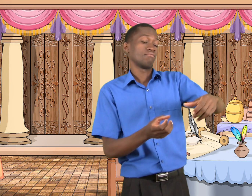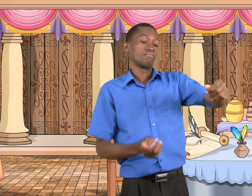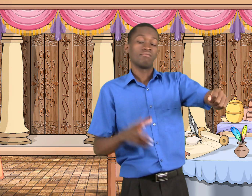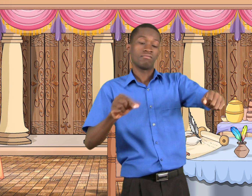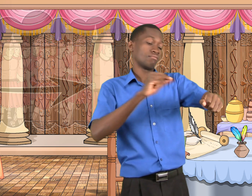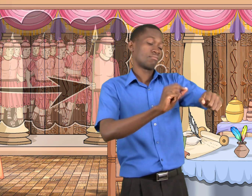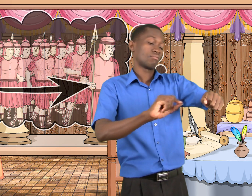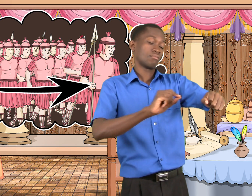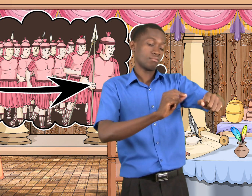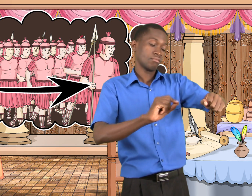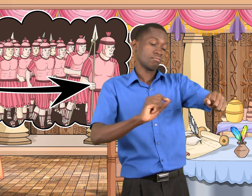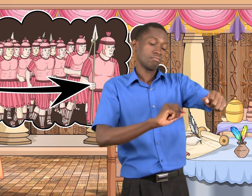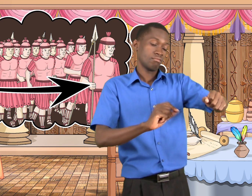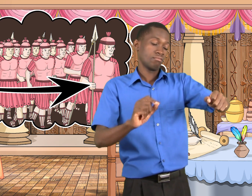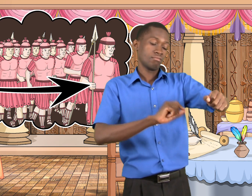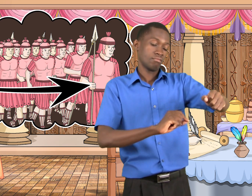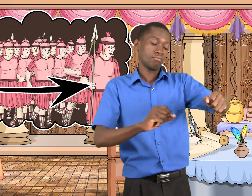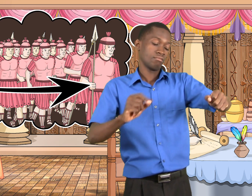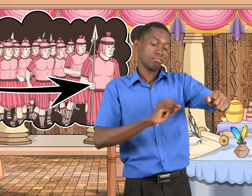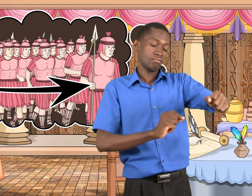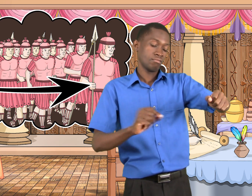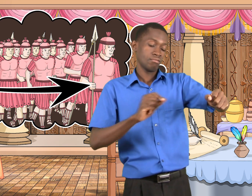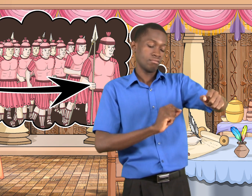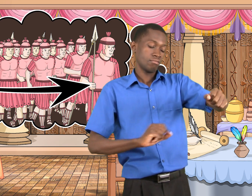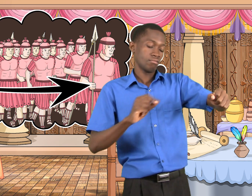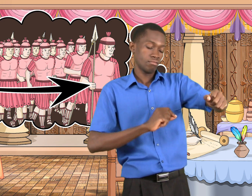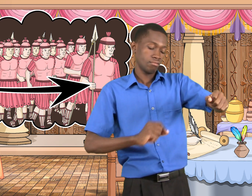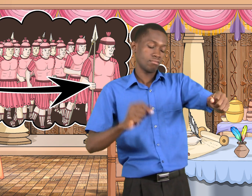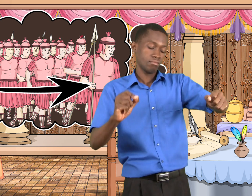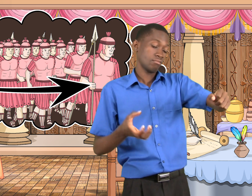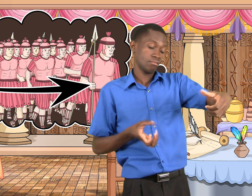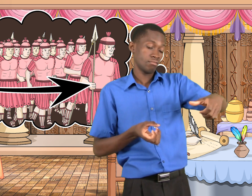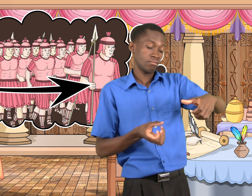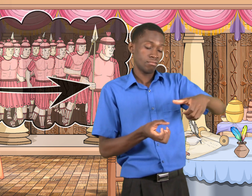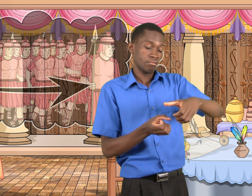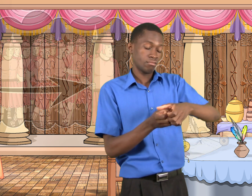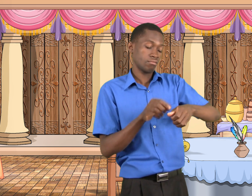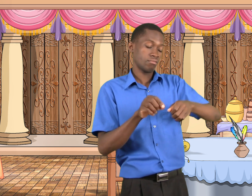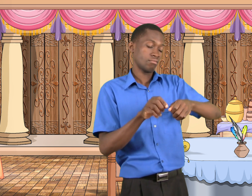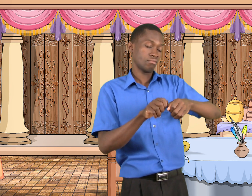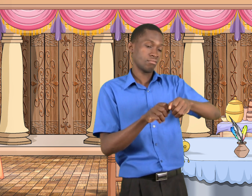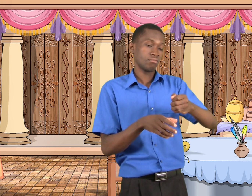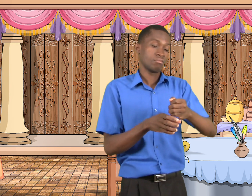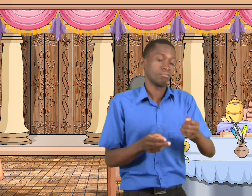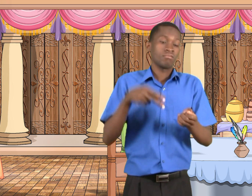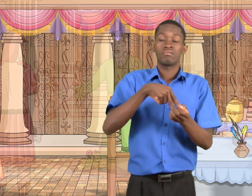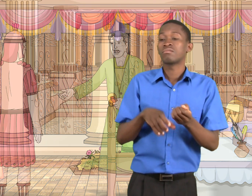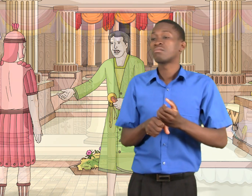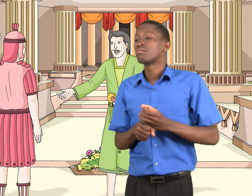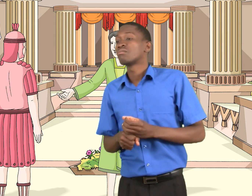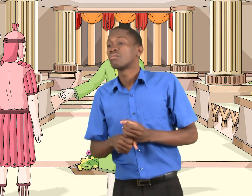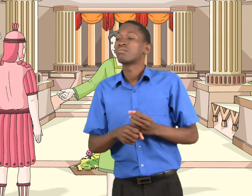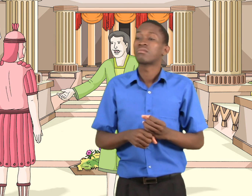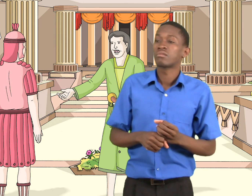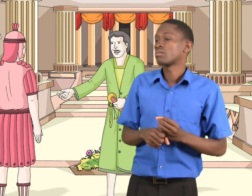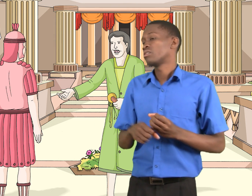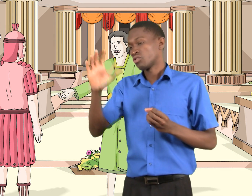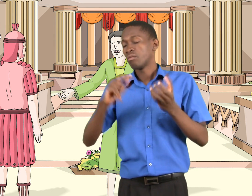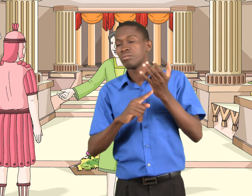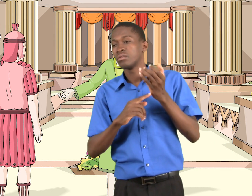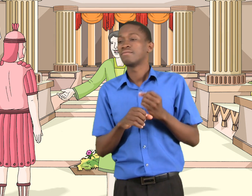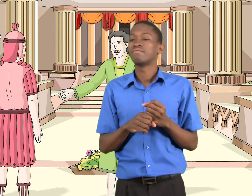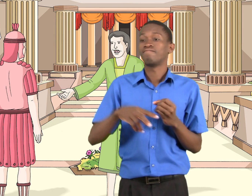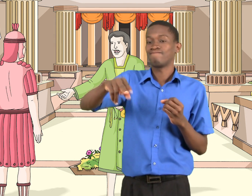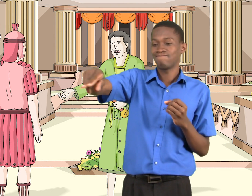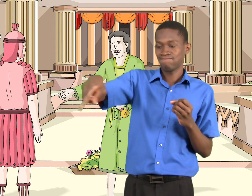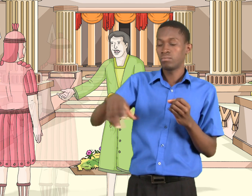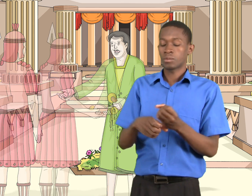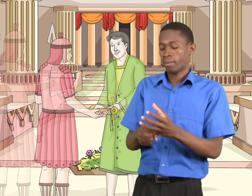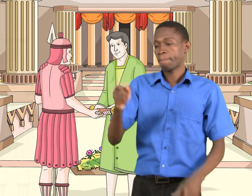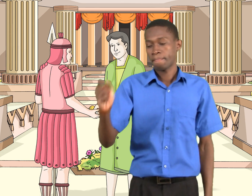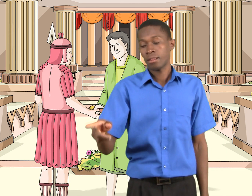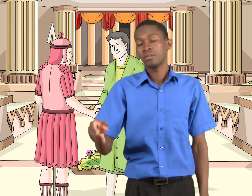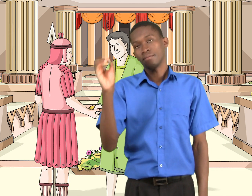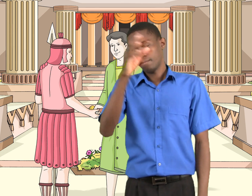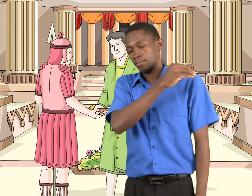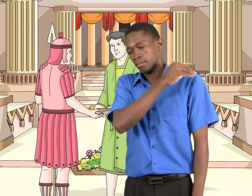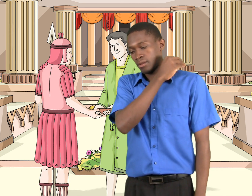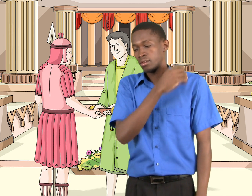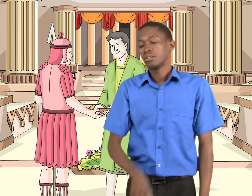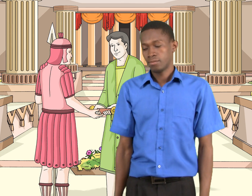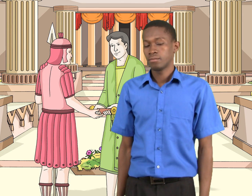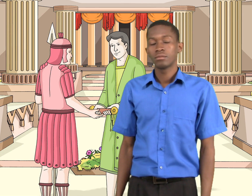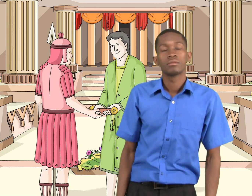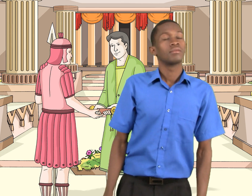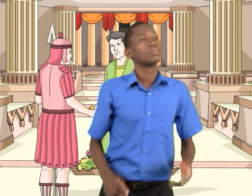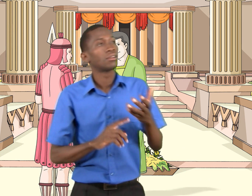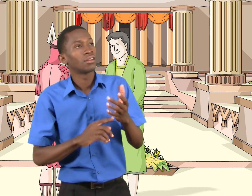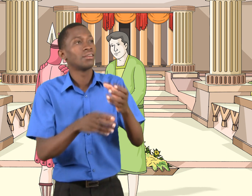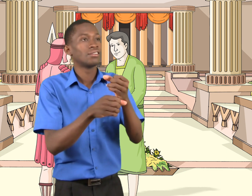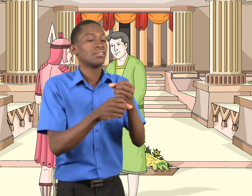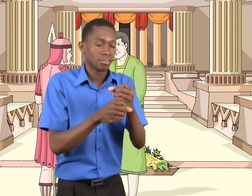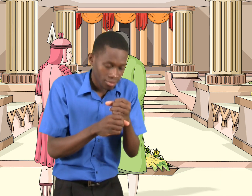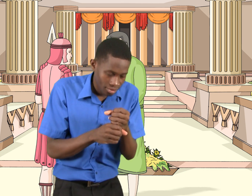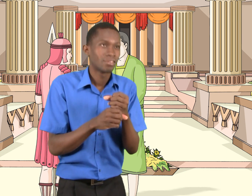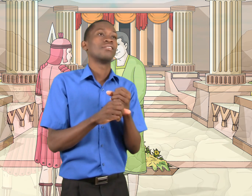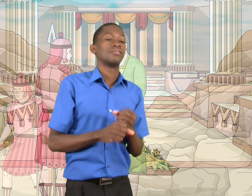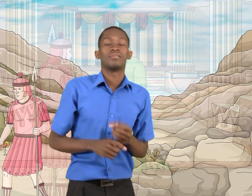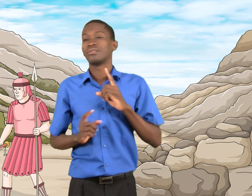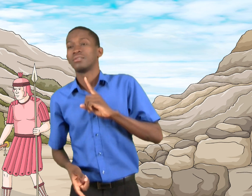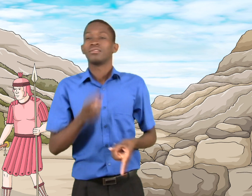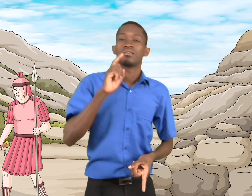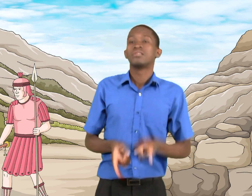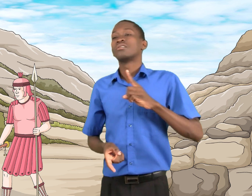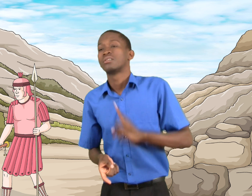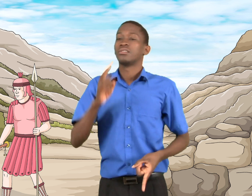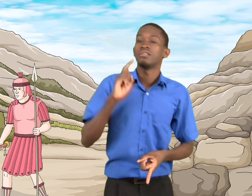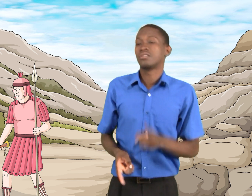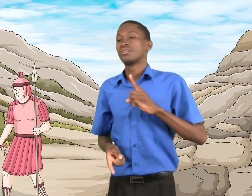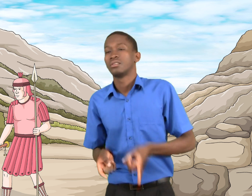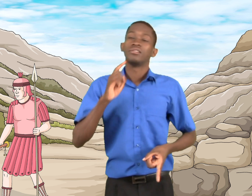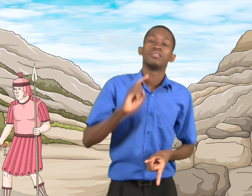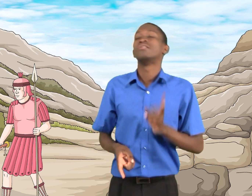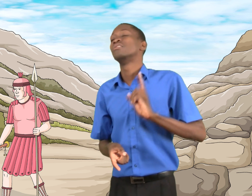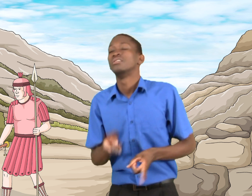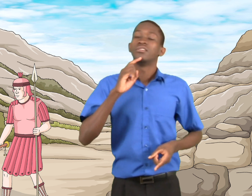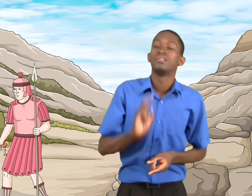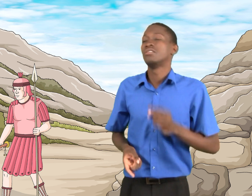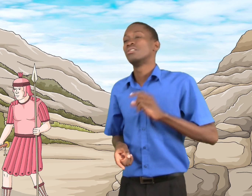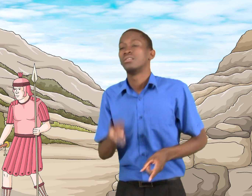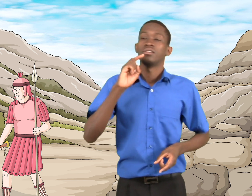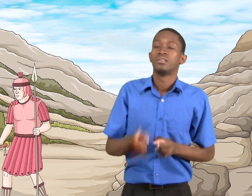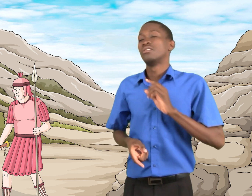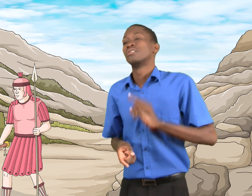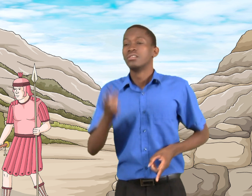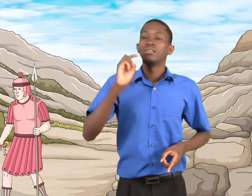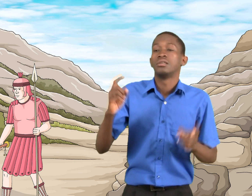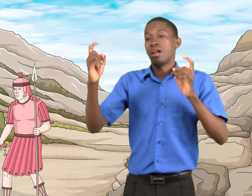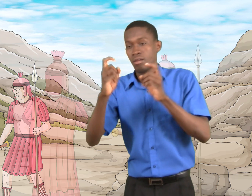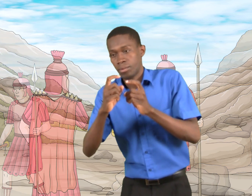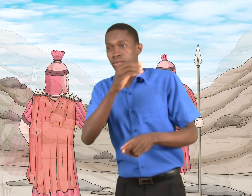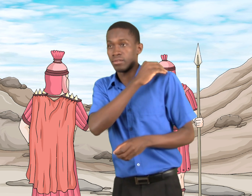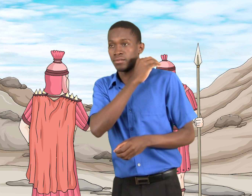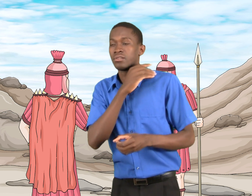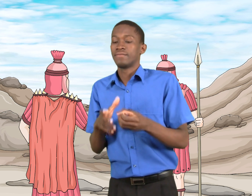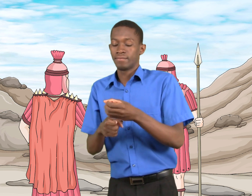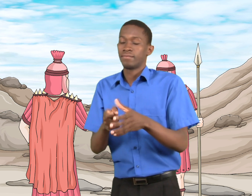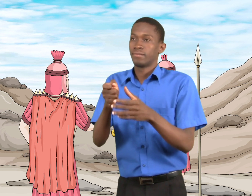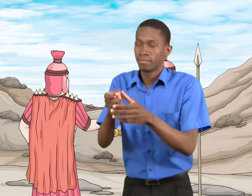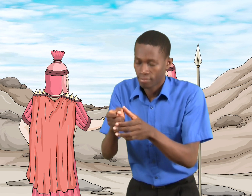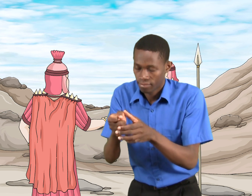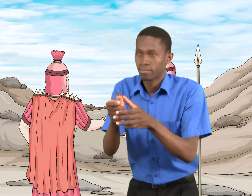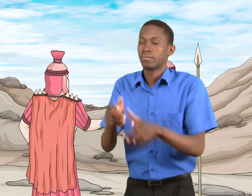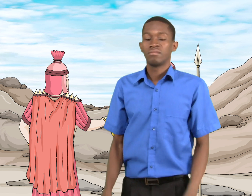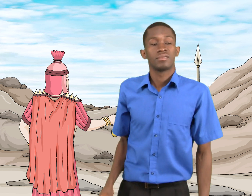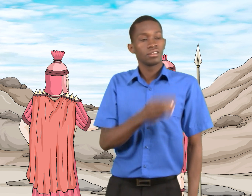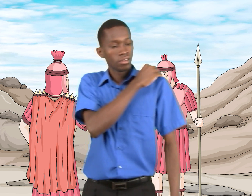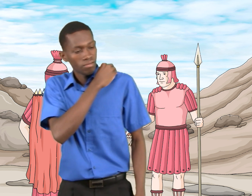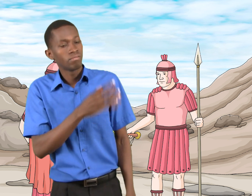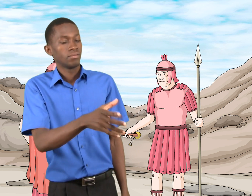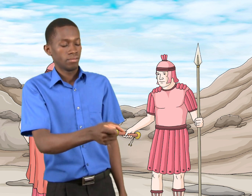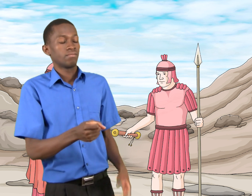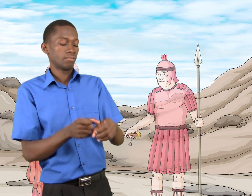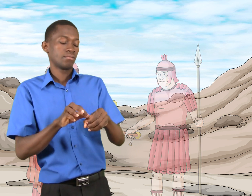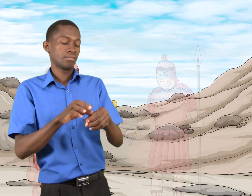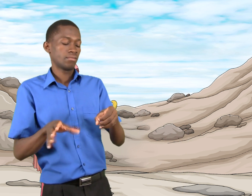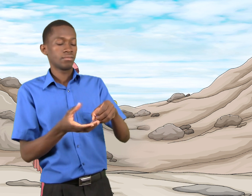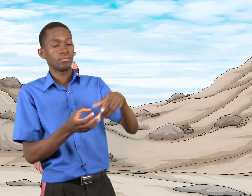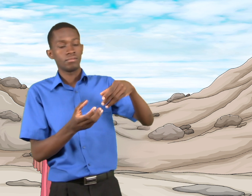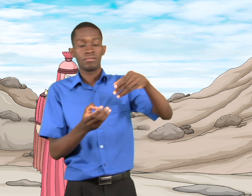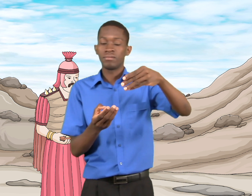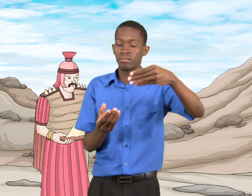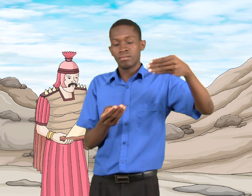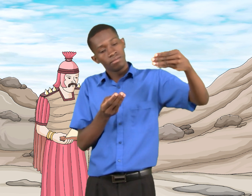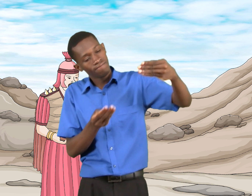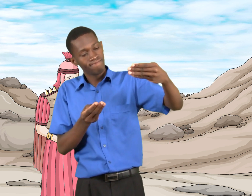In the letter he wrote: “Put Uriah at the front of the fiercest battle;